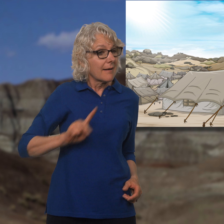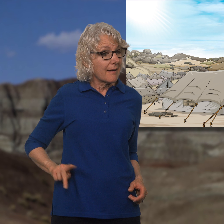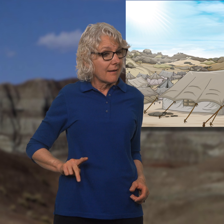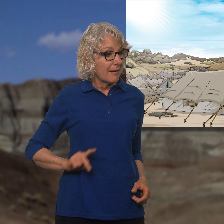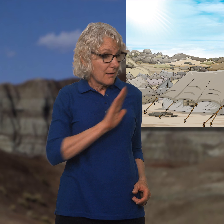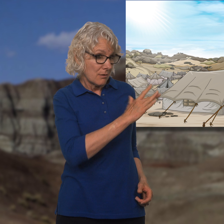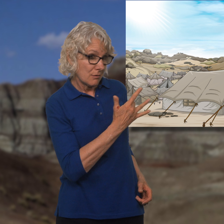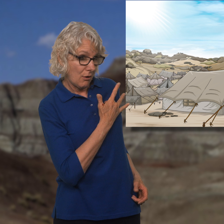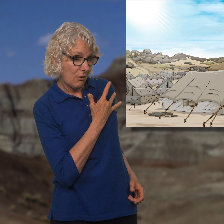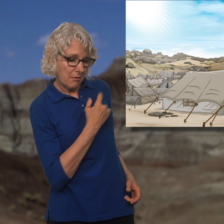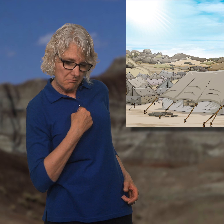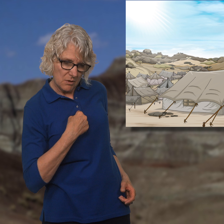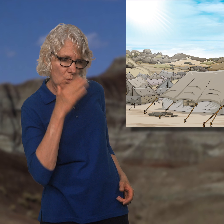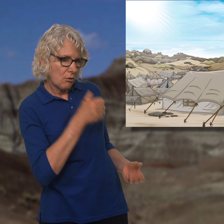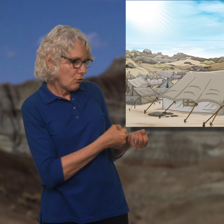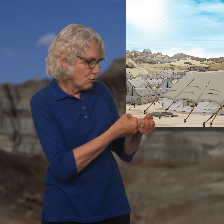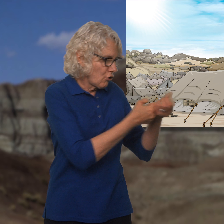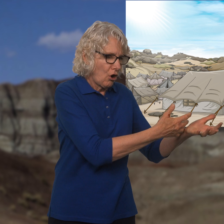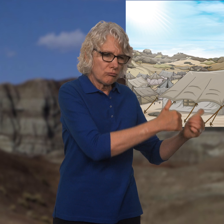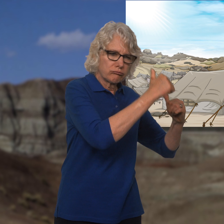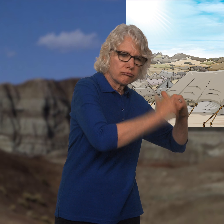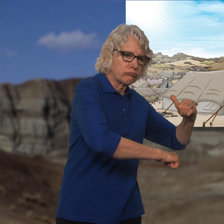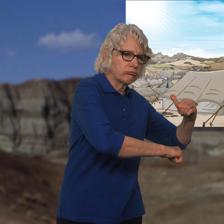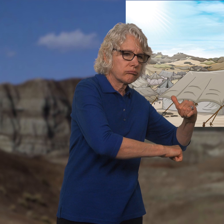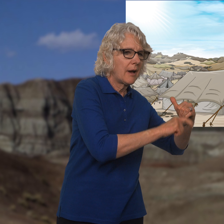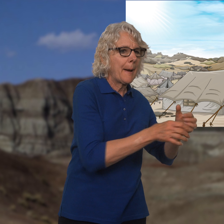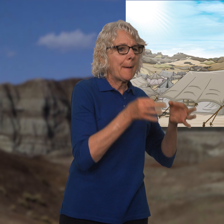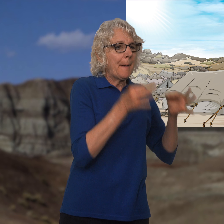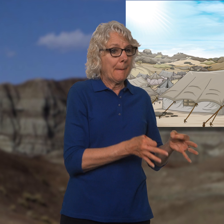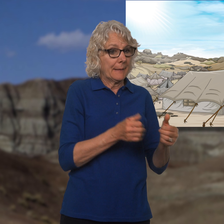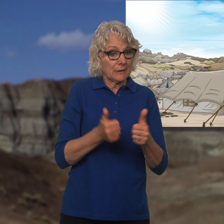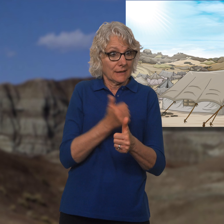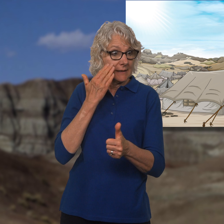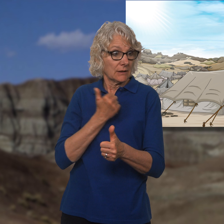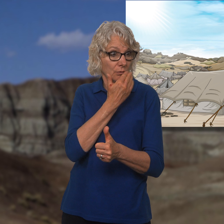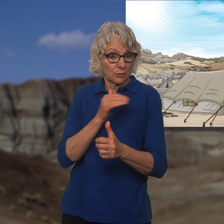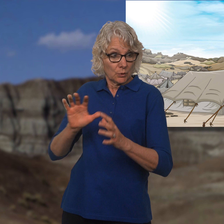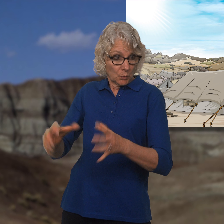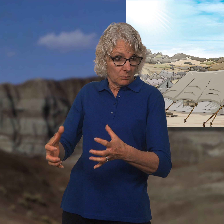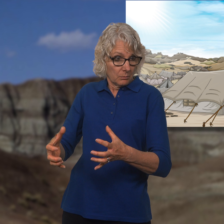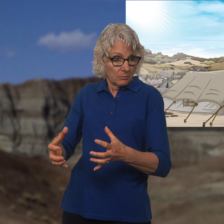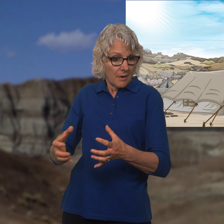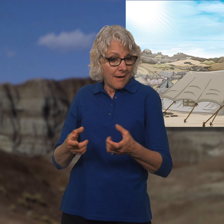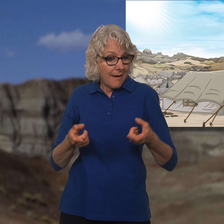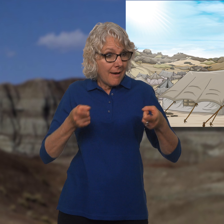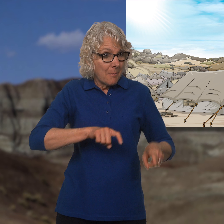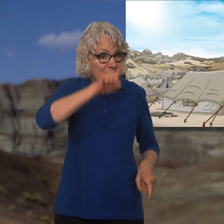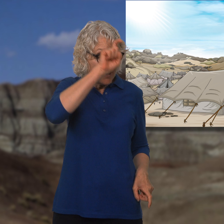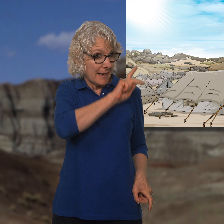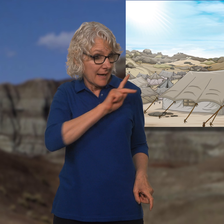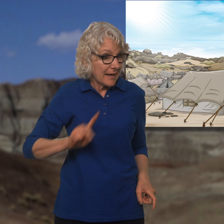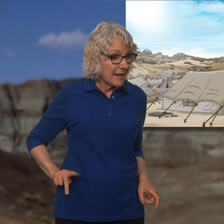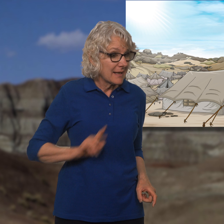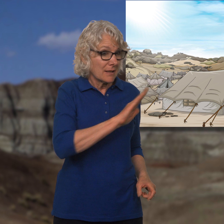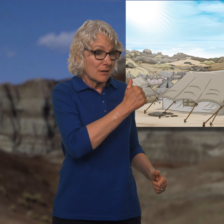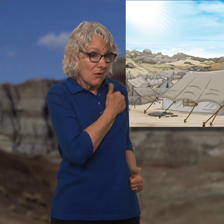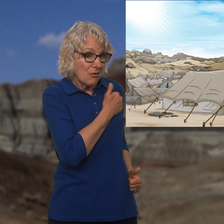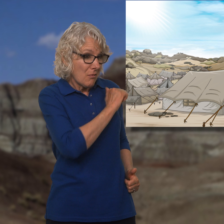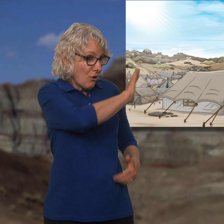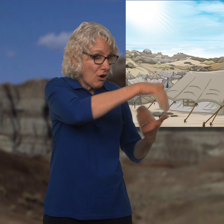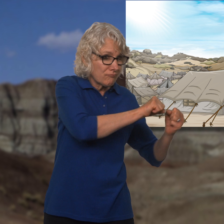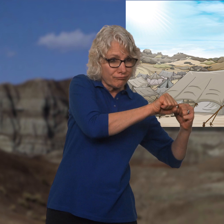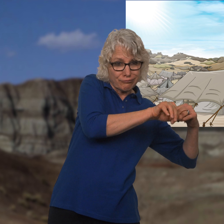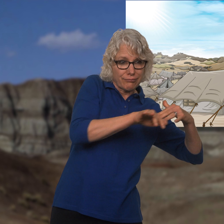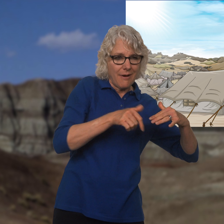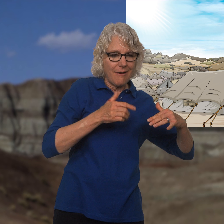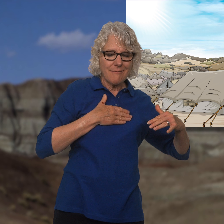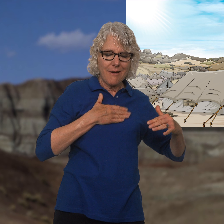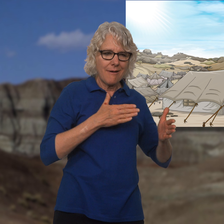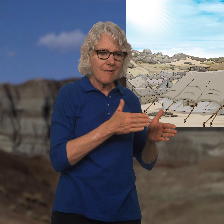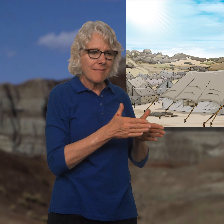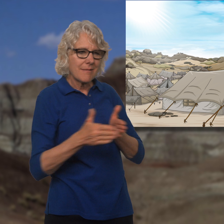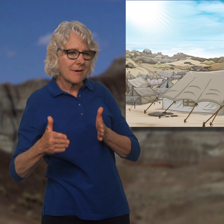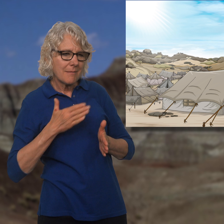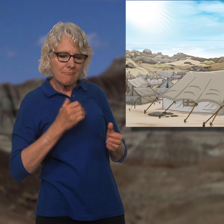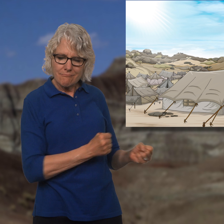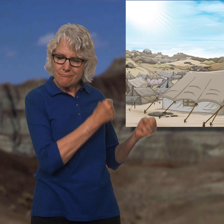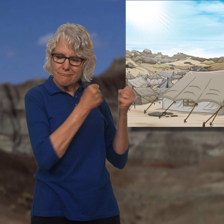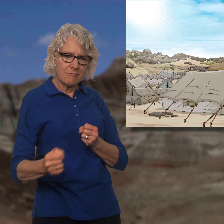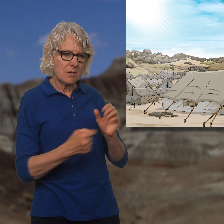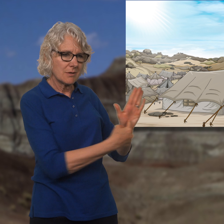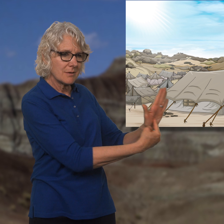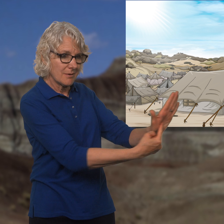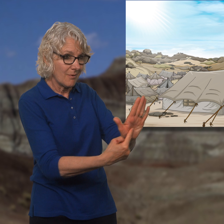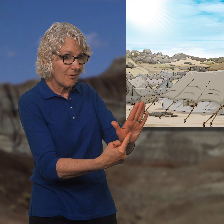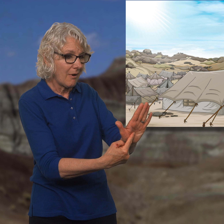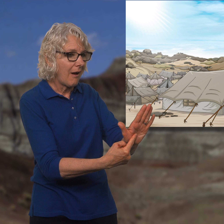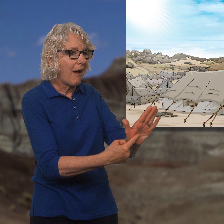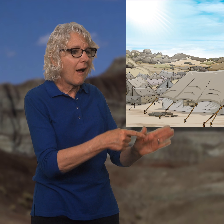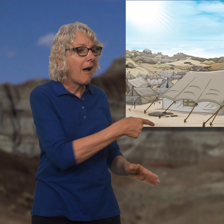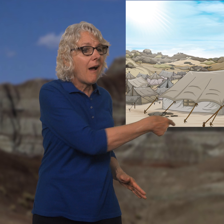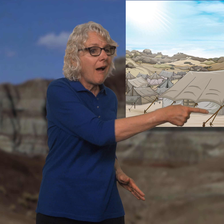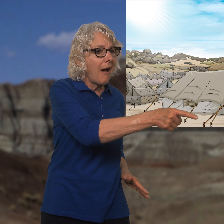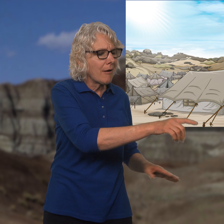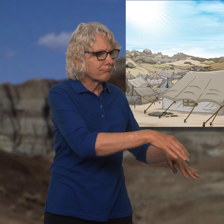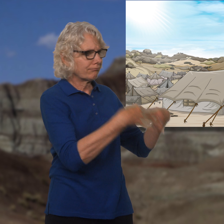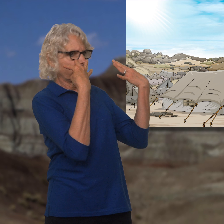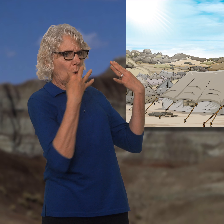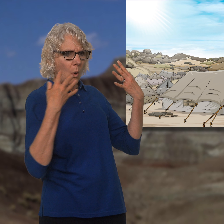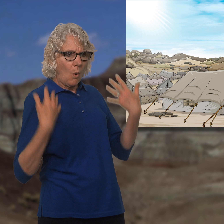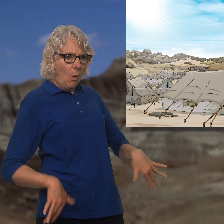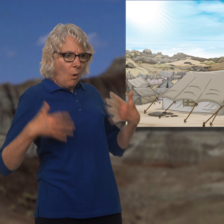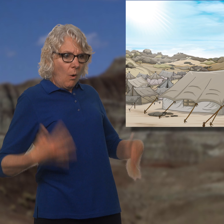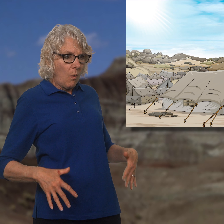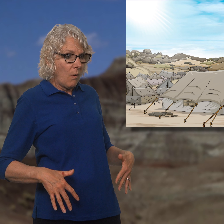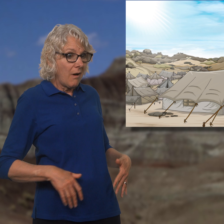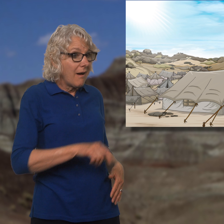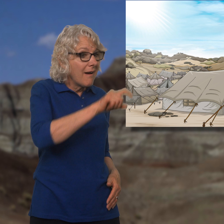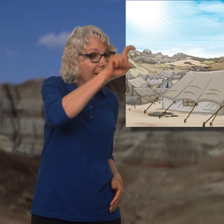And I will harden Pharaoh’s heart so that he will pursue them.